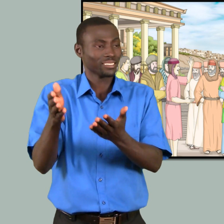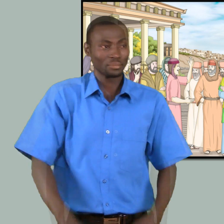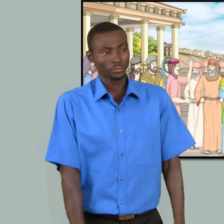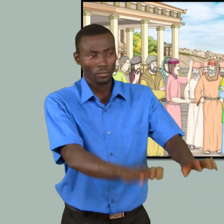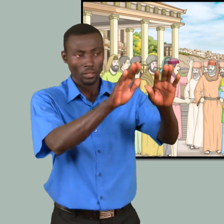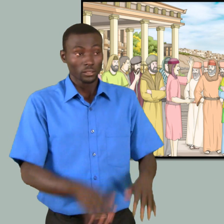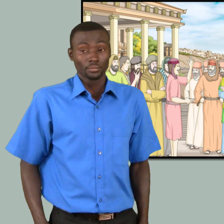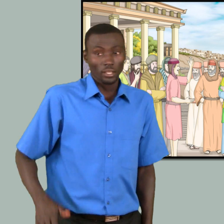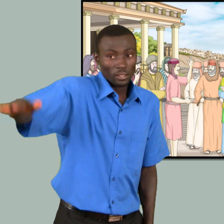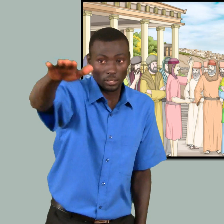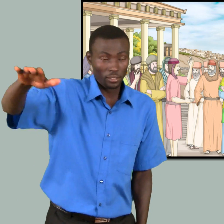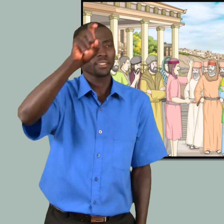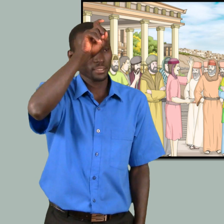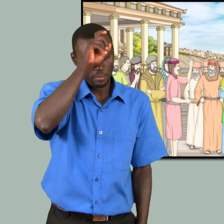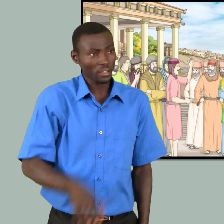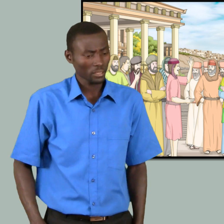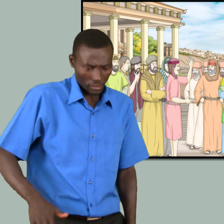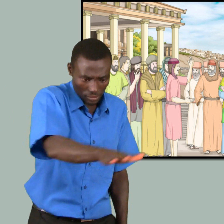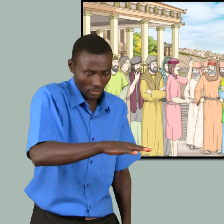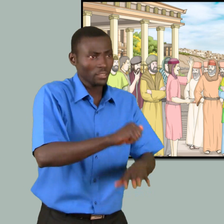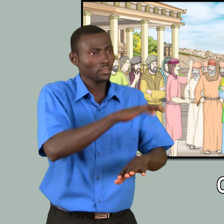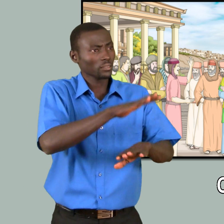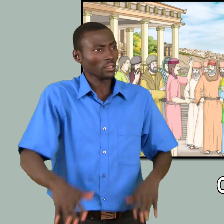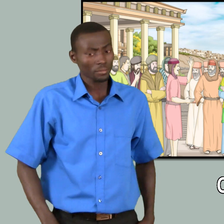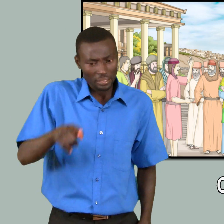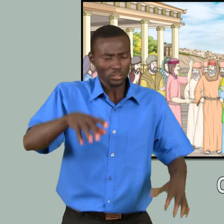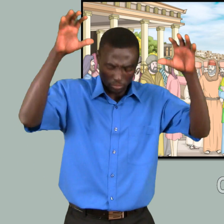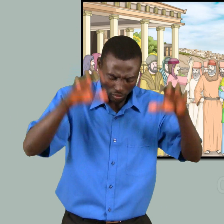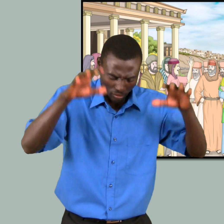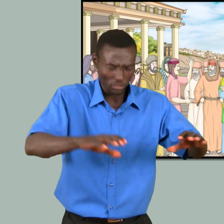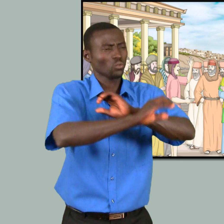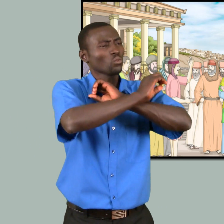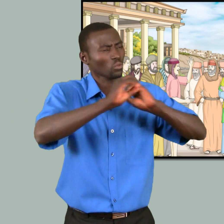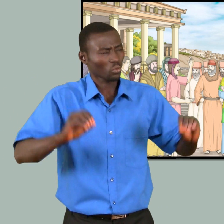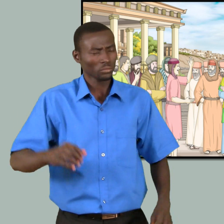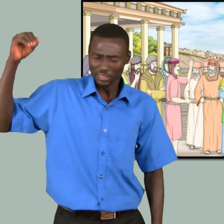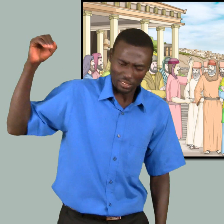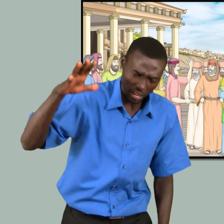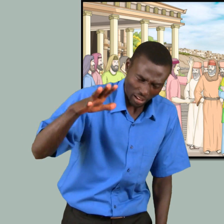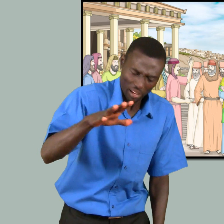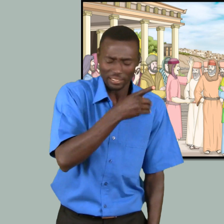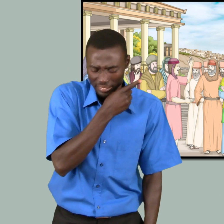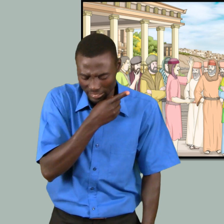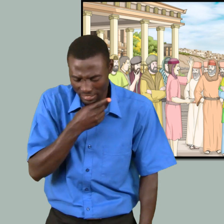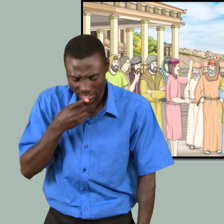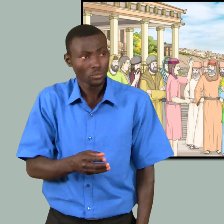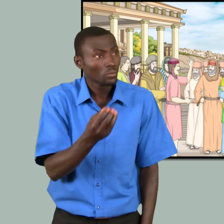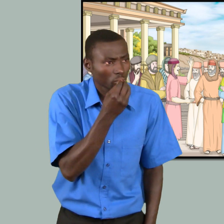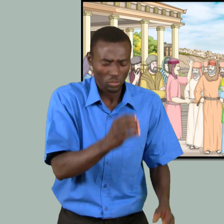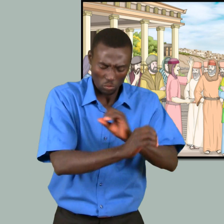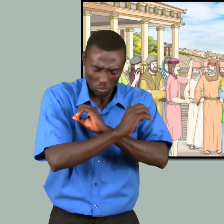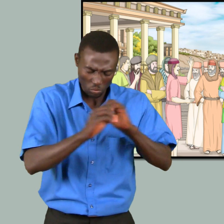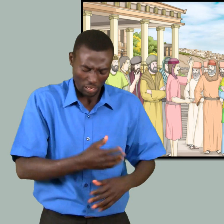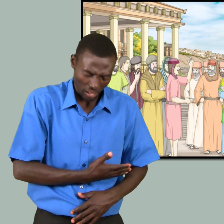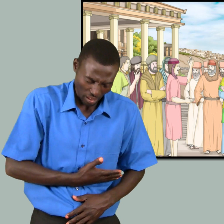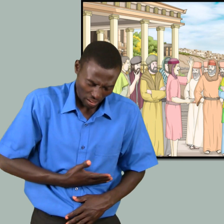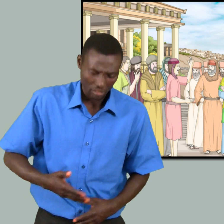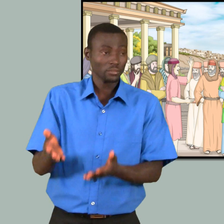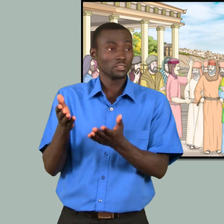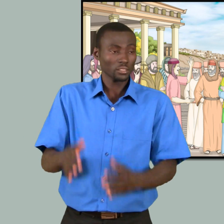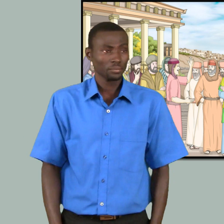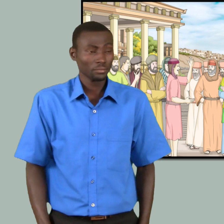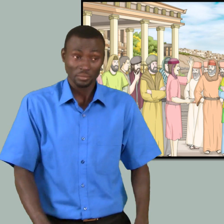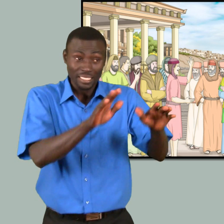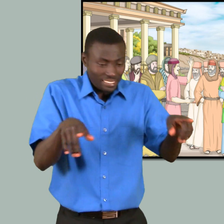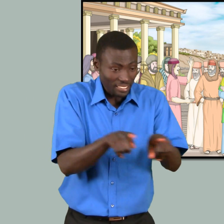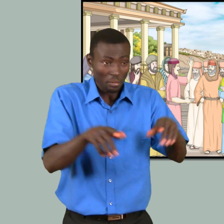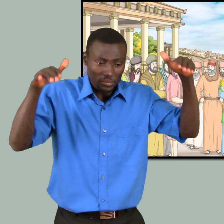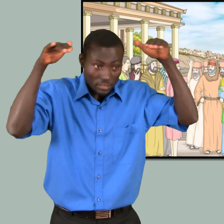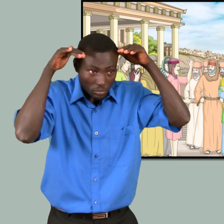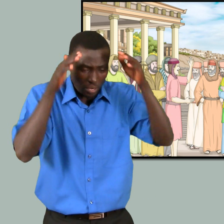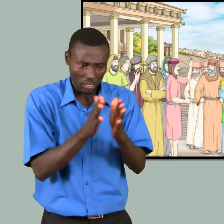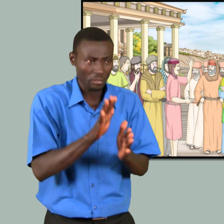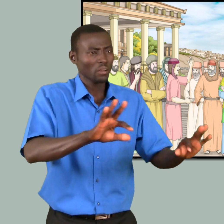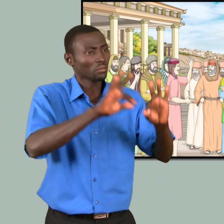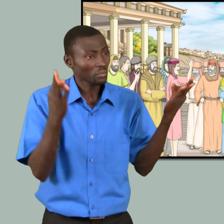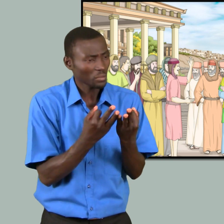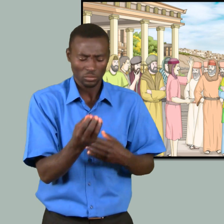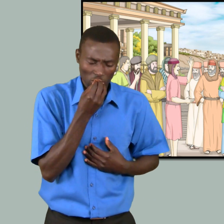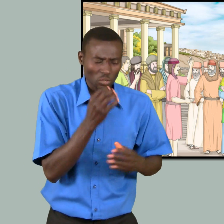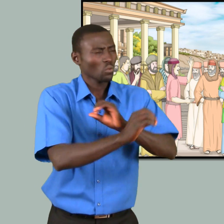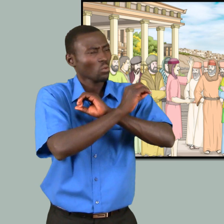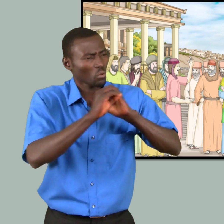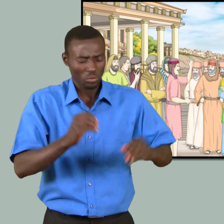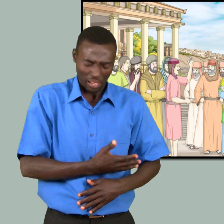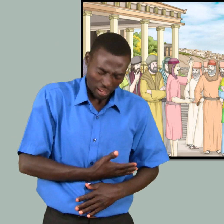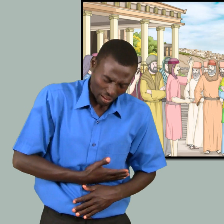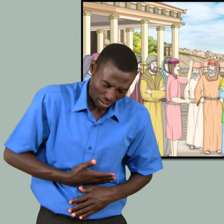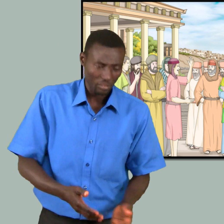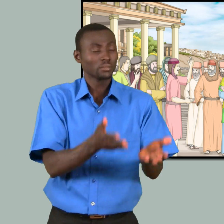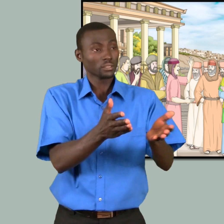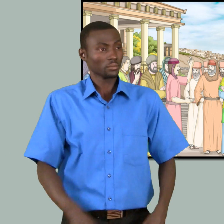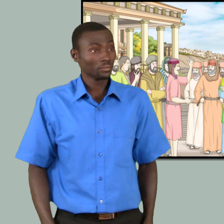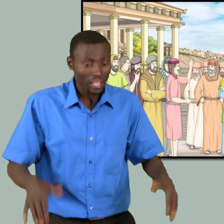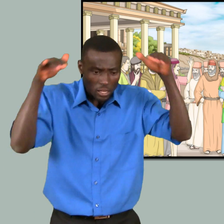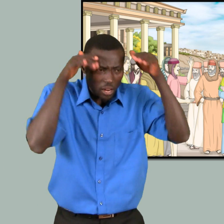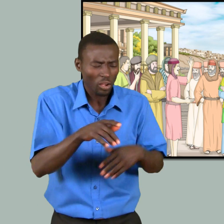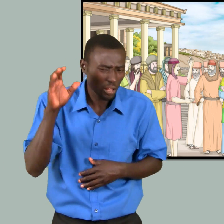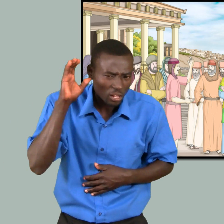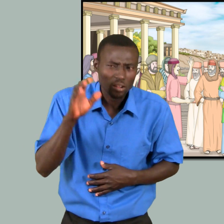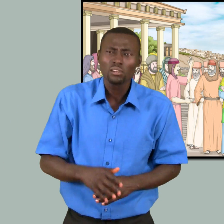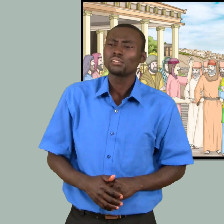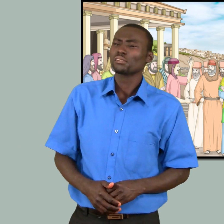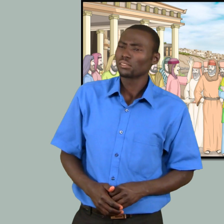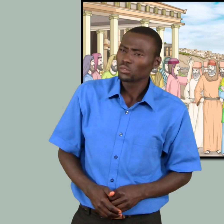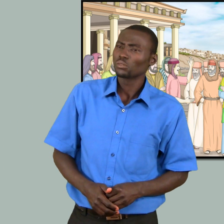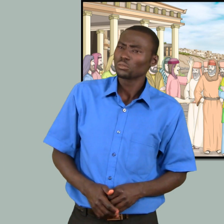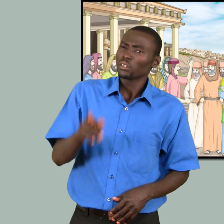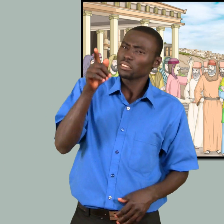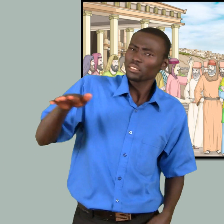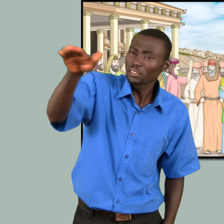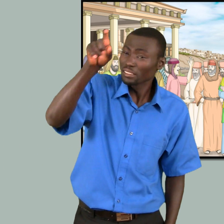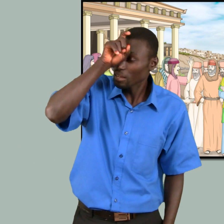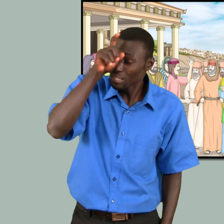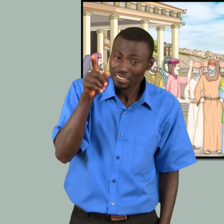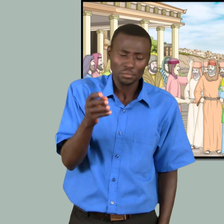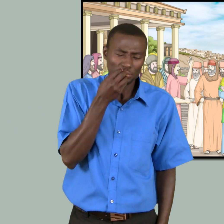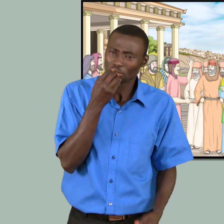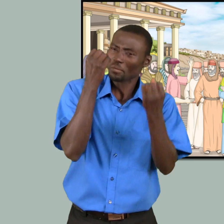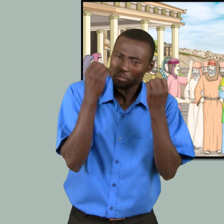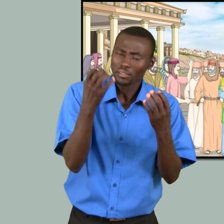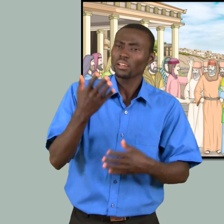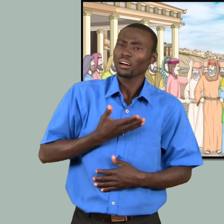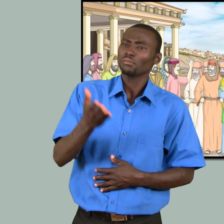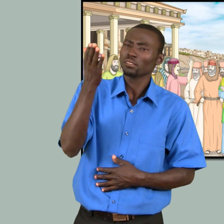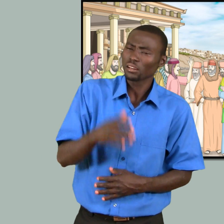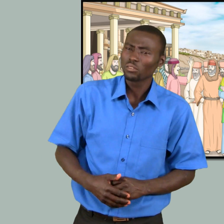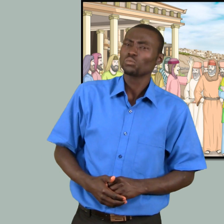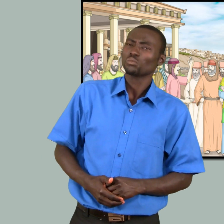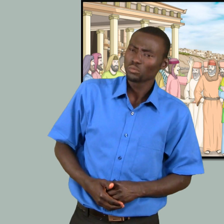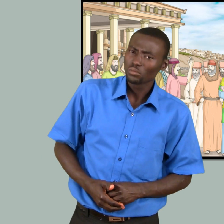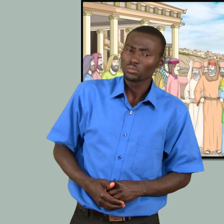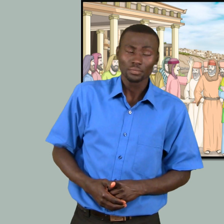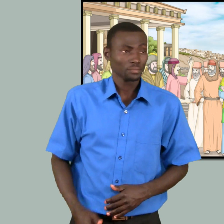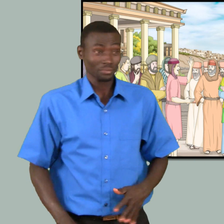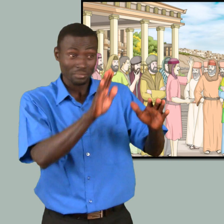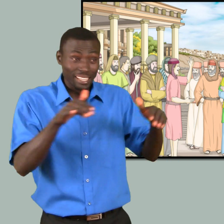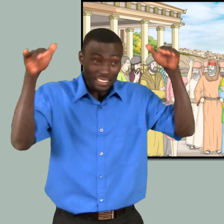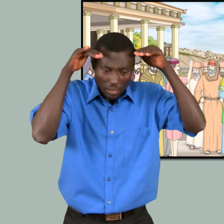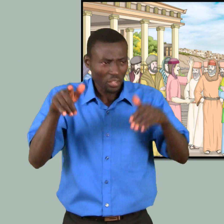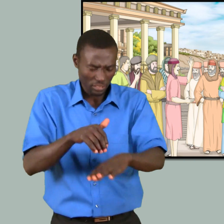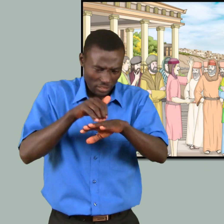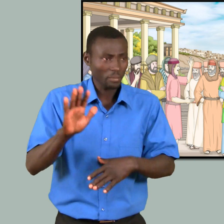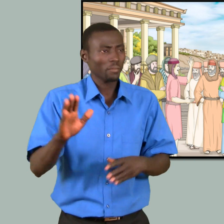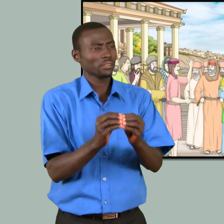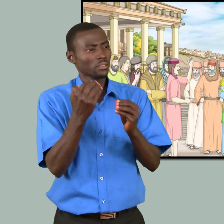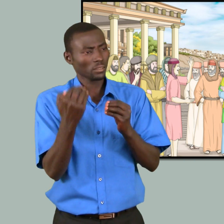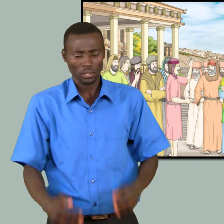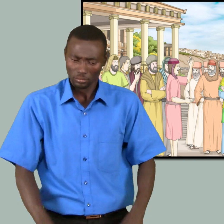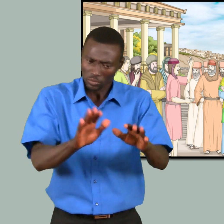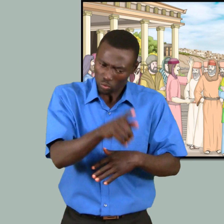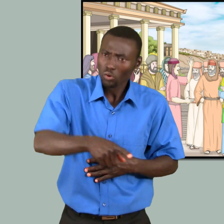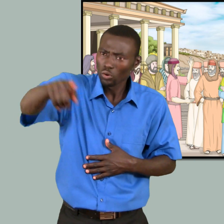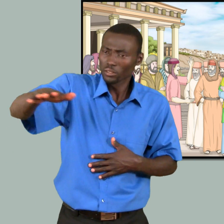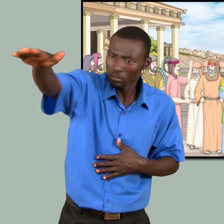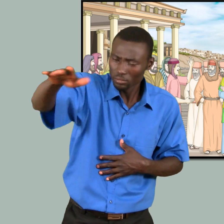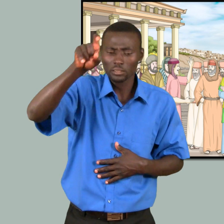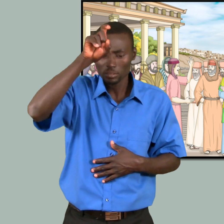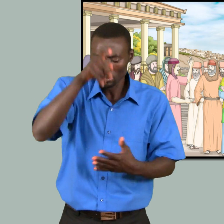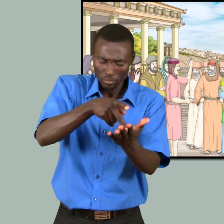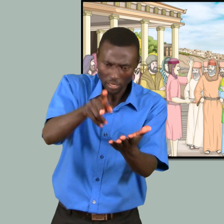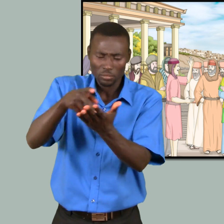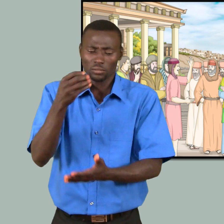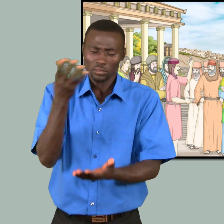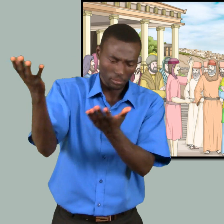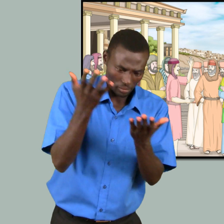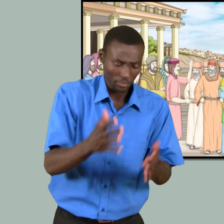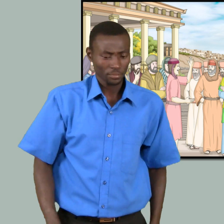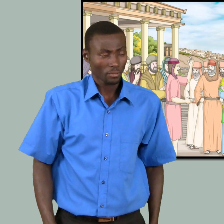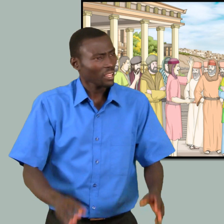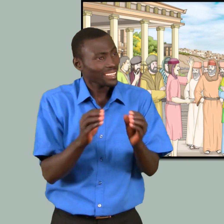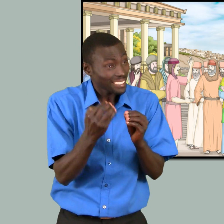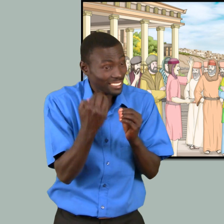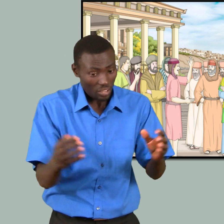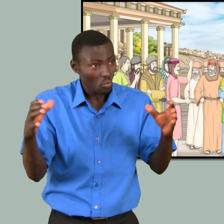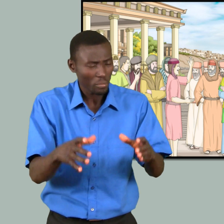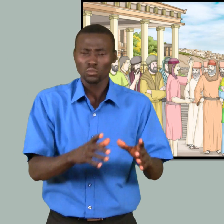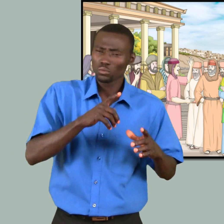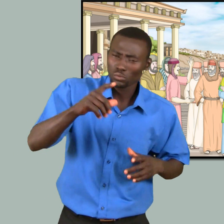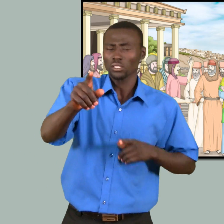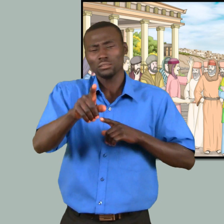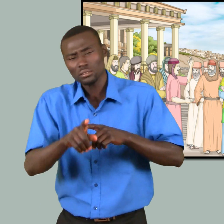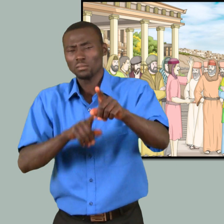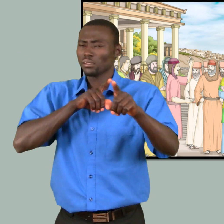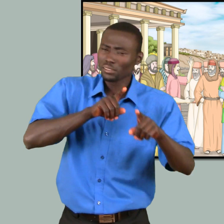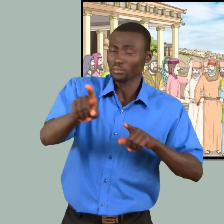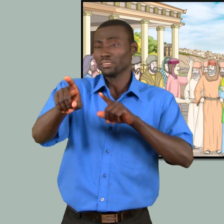Then famine and great suffering swept across Egypt and Canaan, and our fathers could not find food.